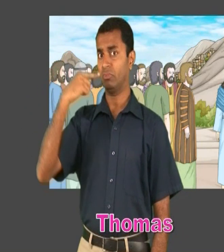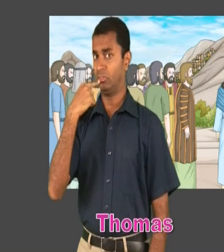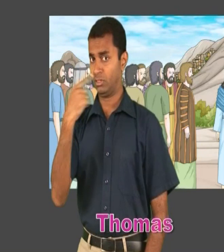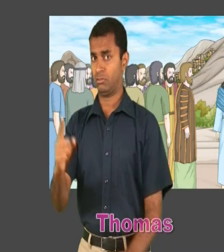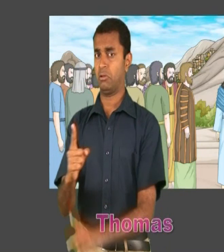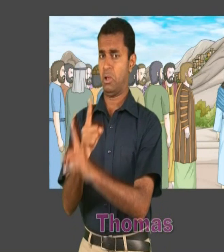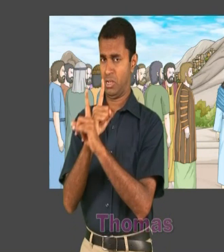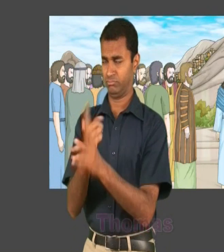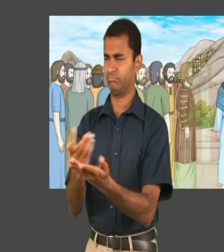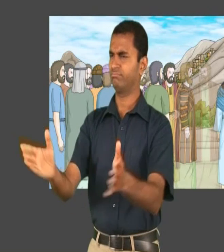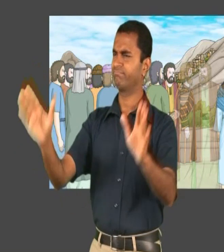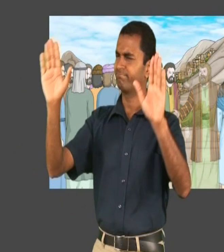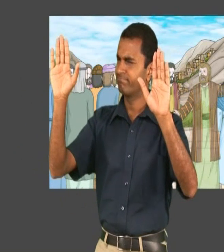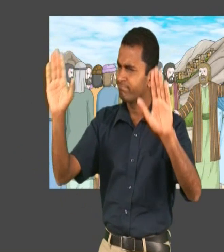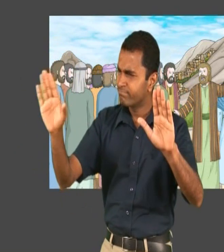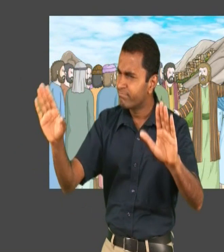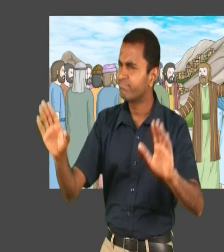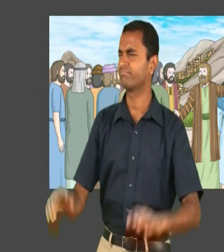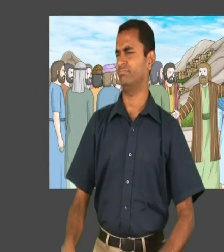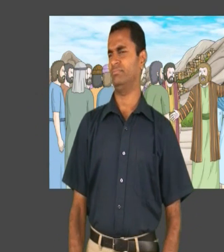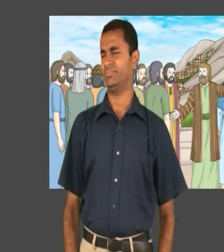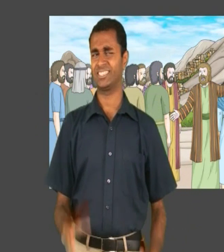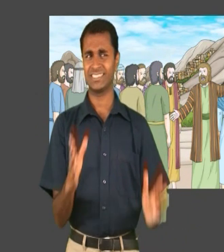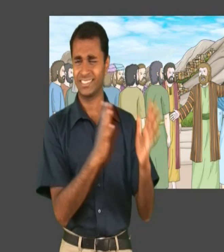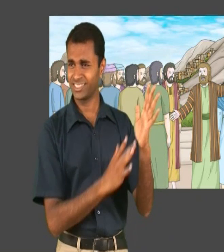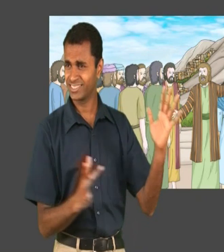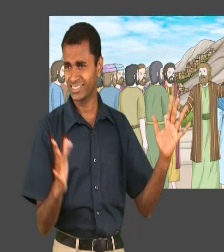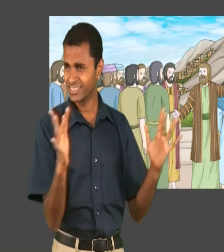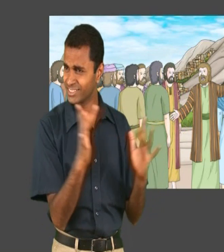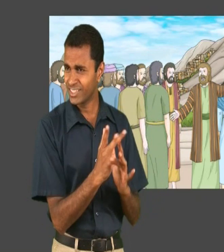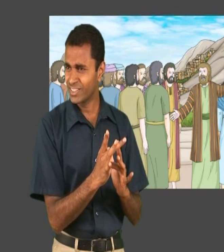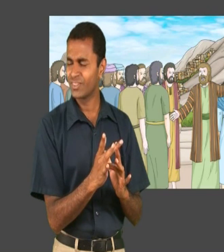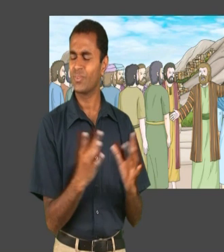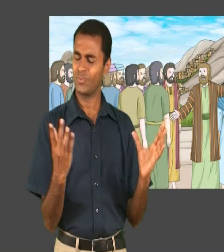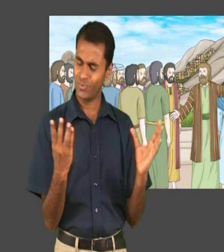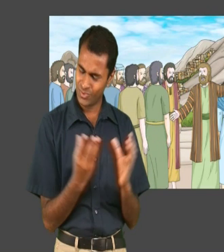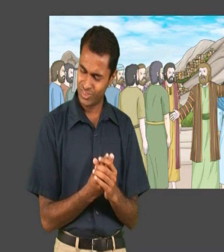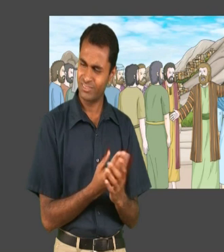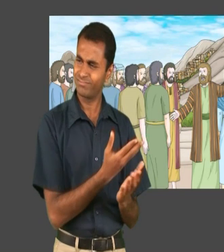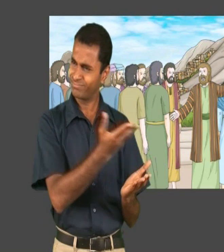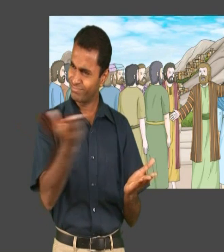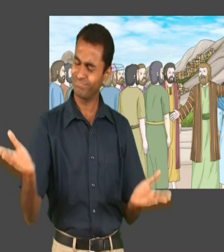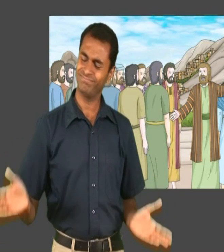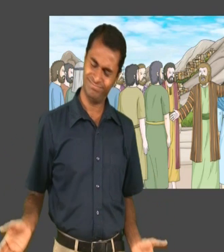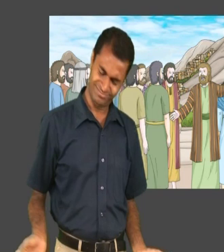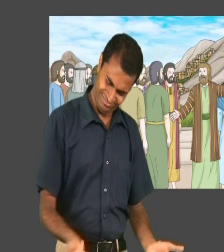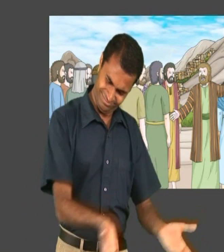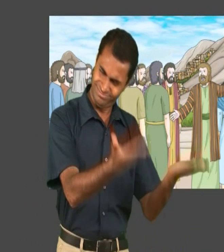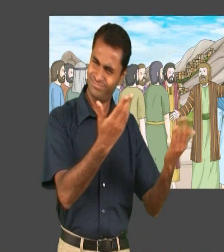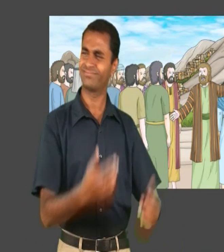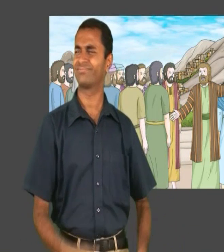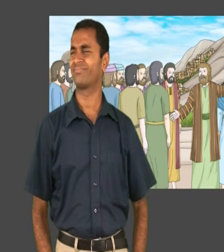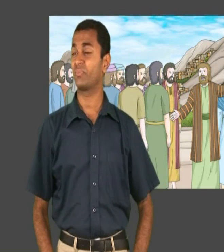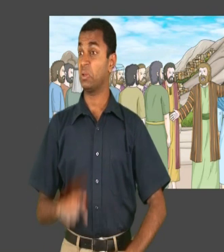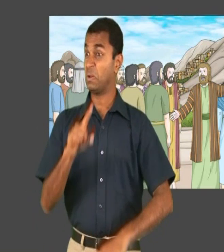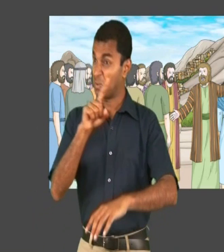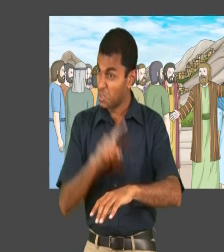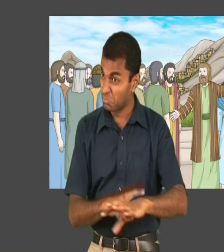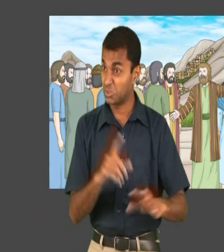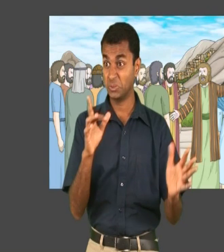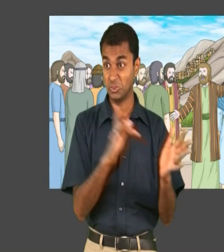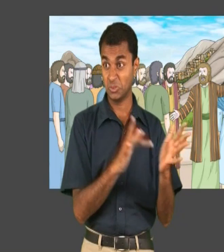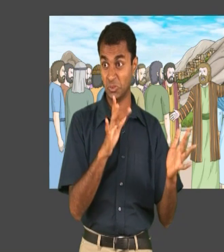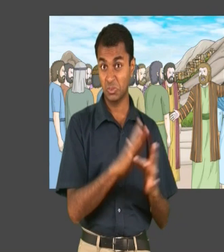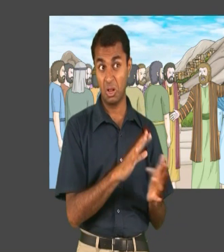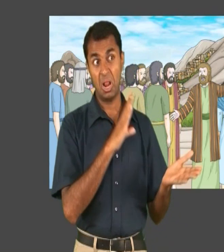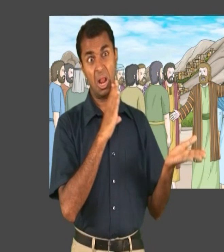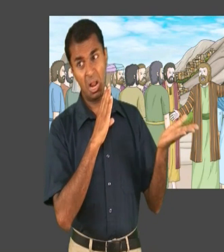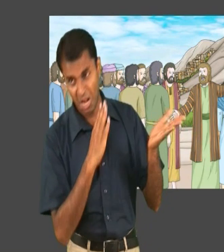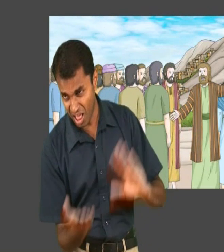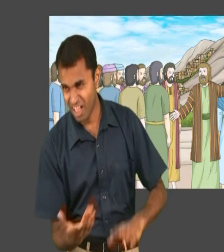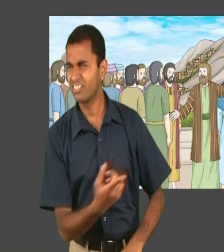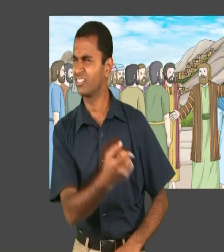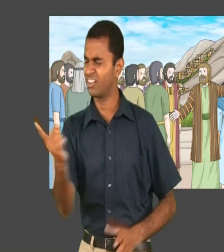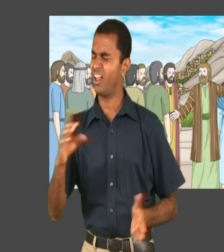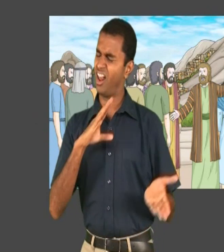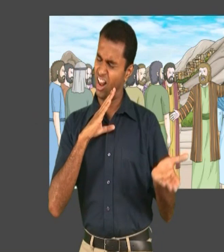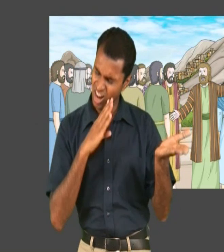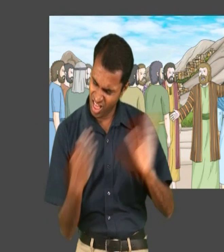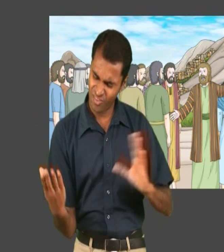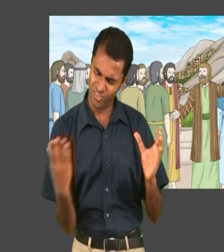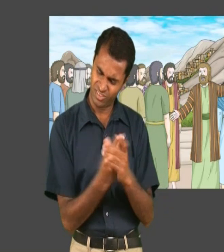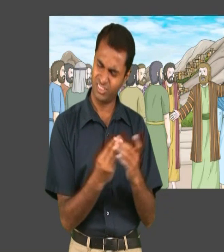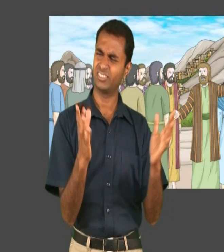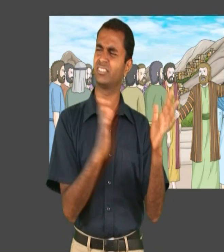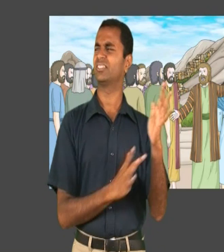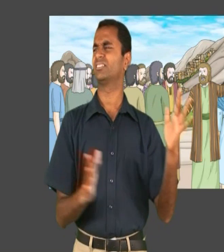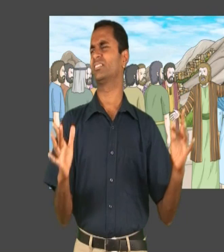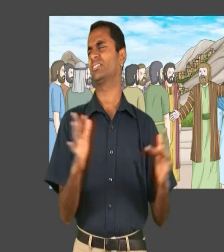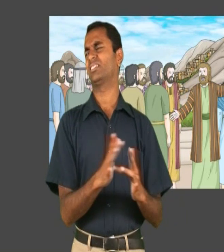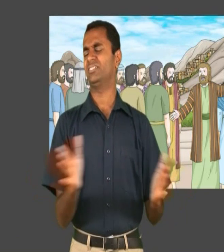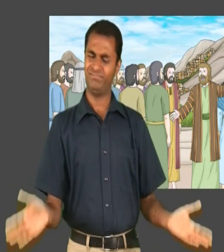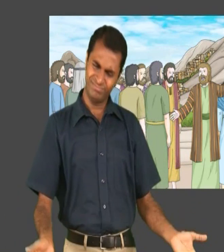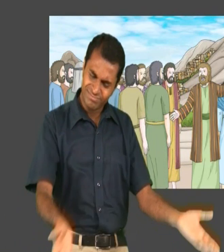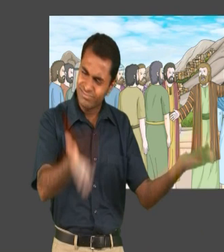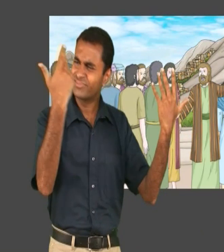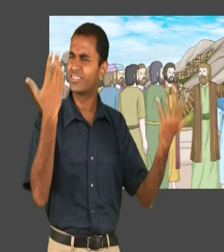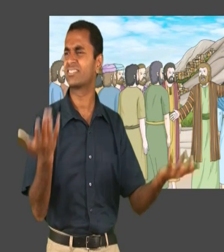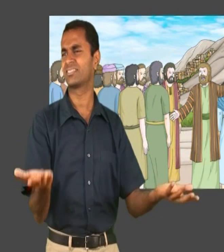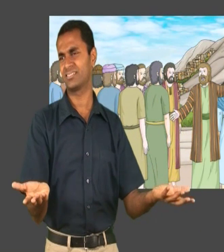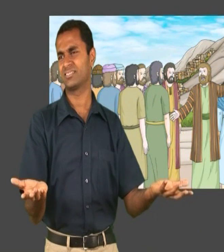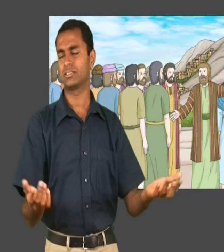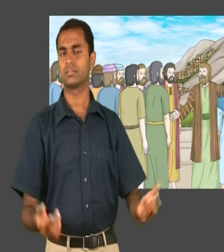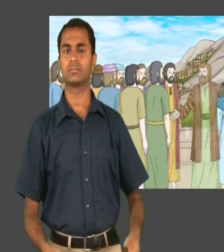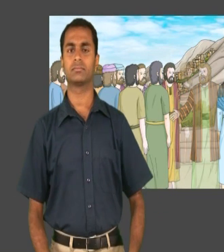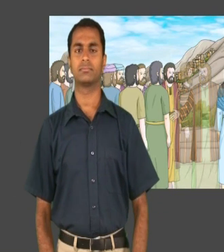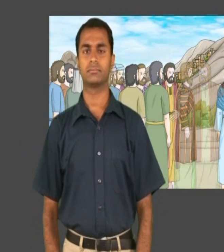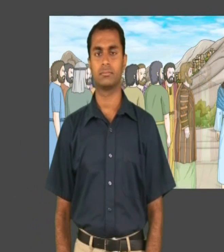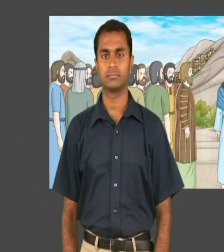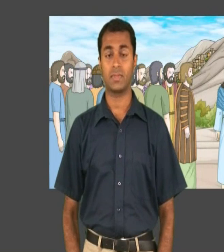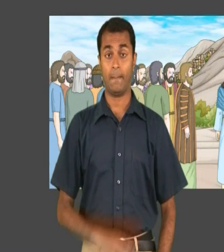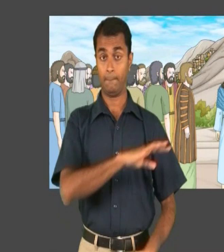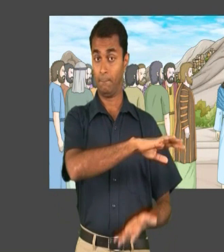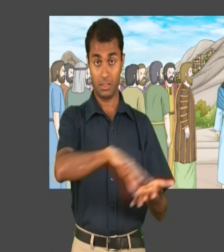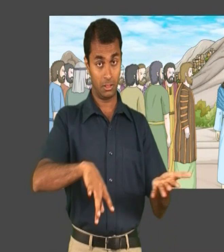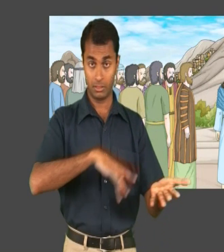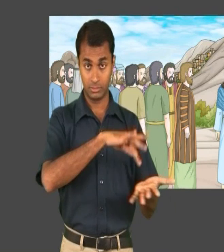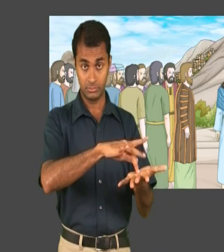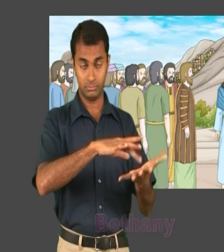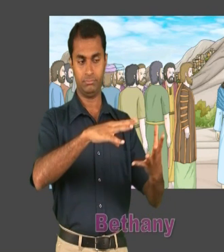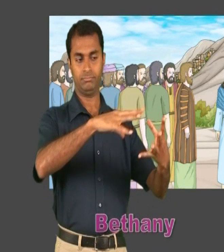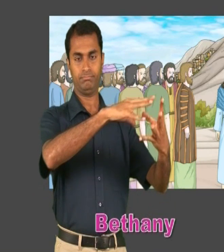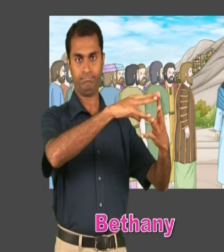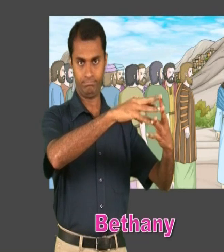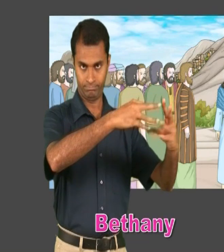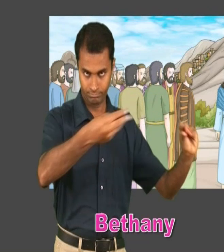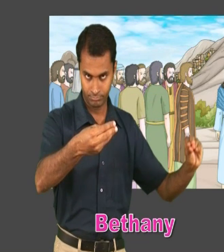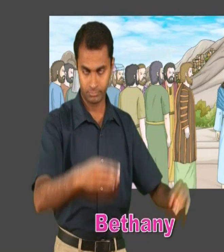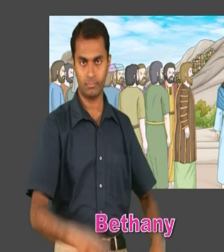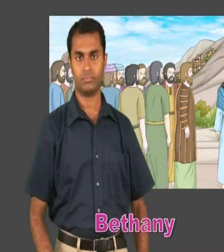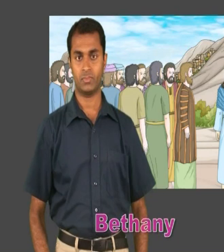When Jesus arrived, He found that Lazarus had already spent four days in the tomb.